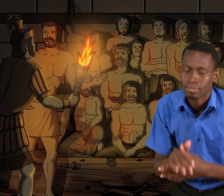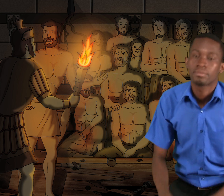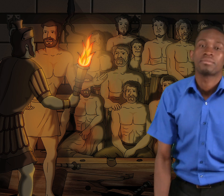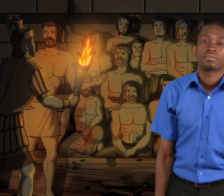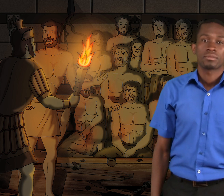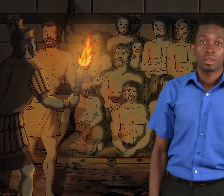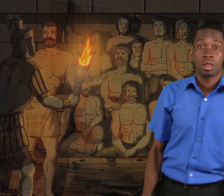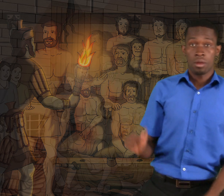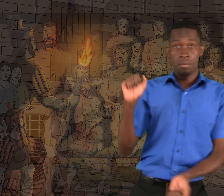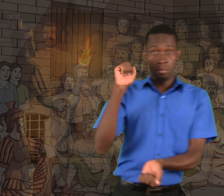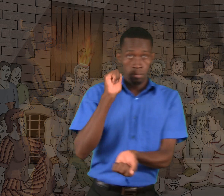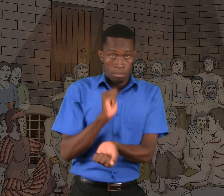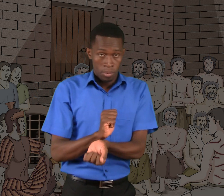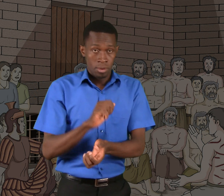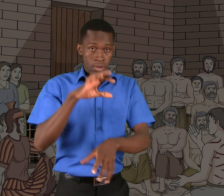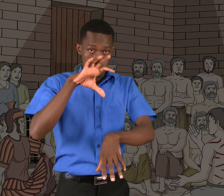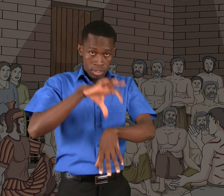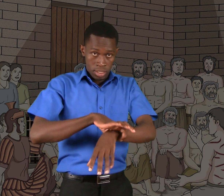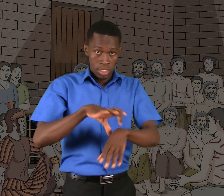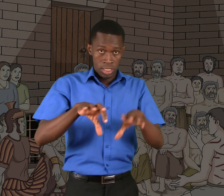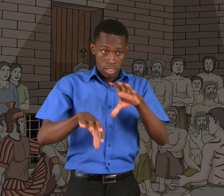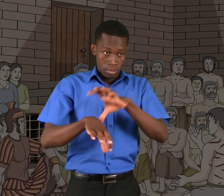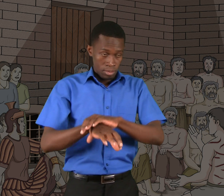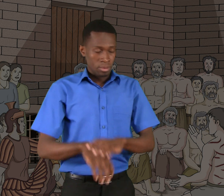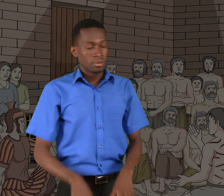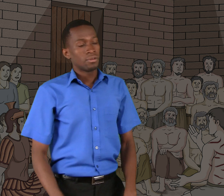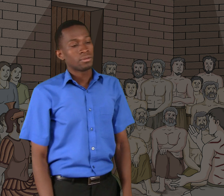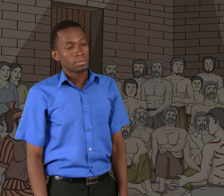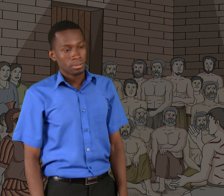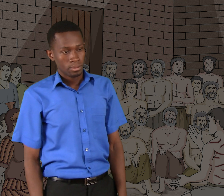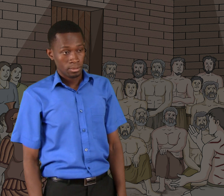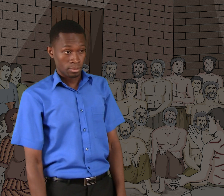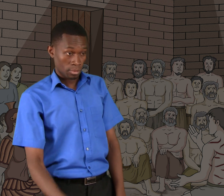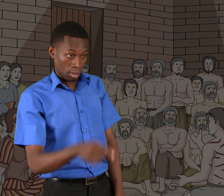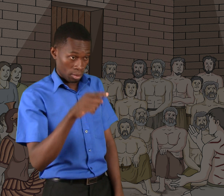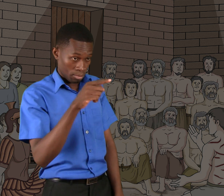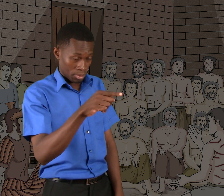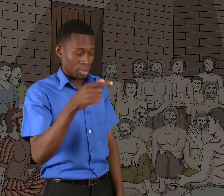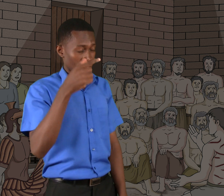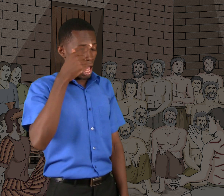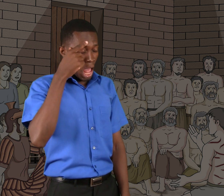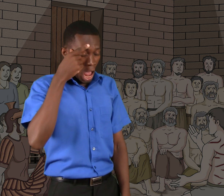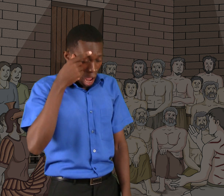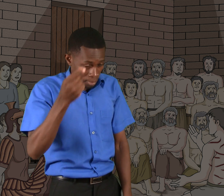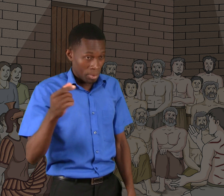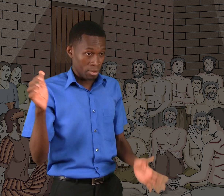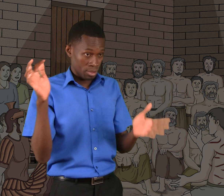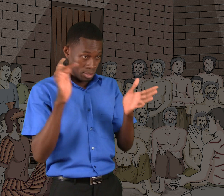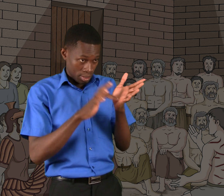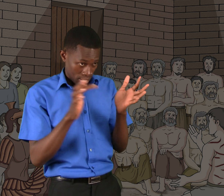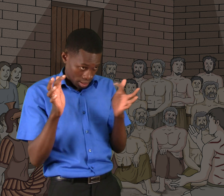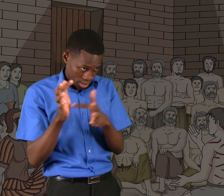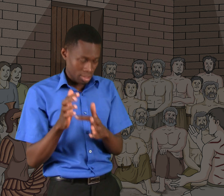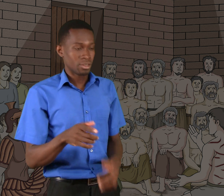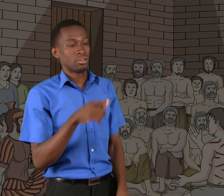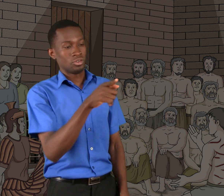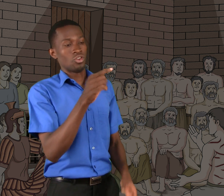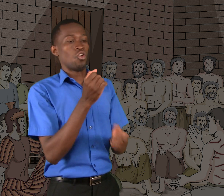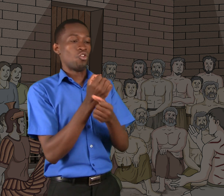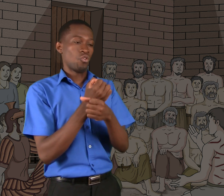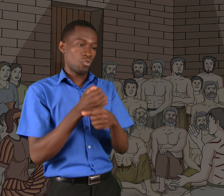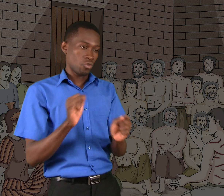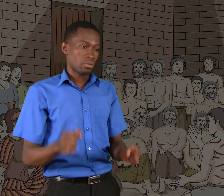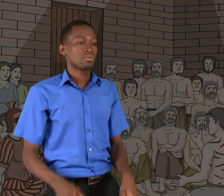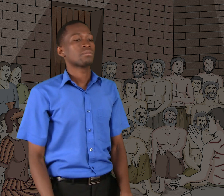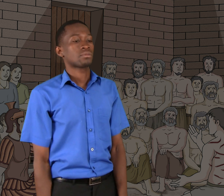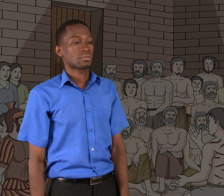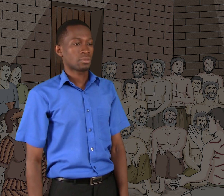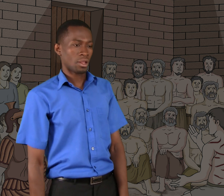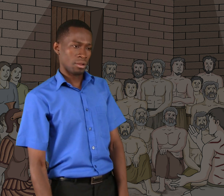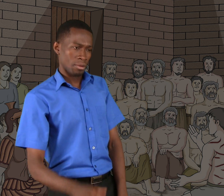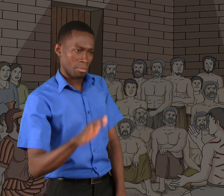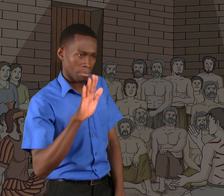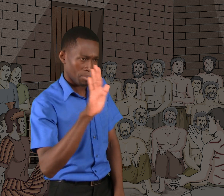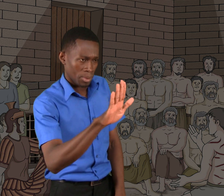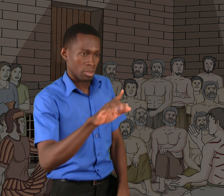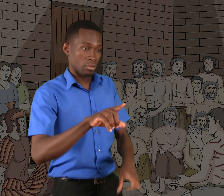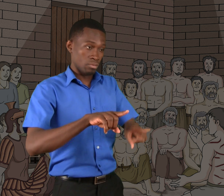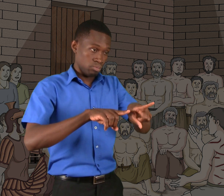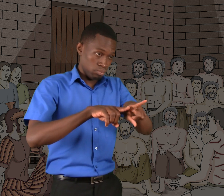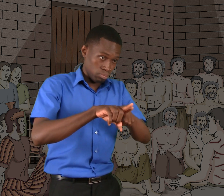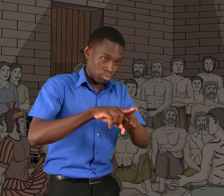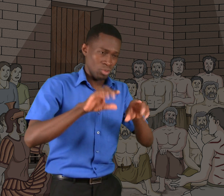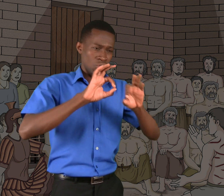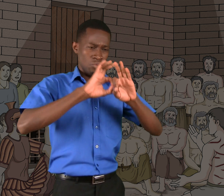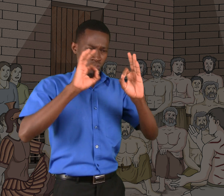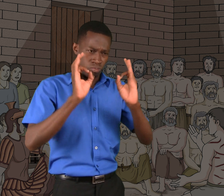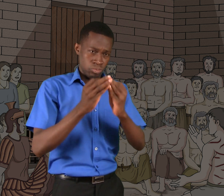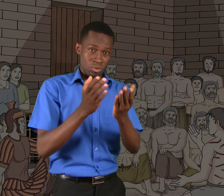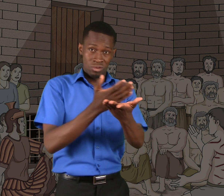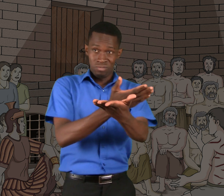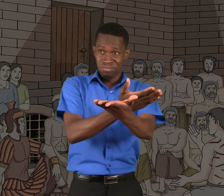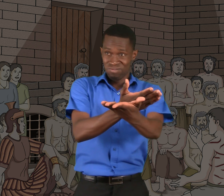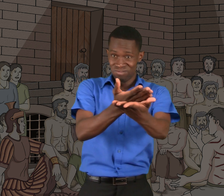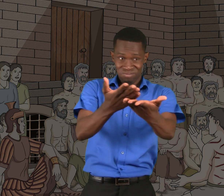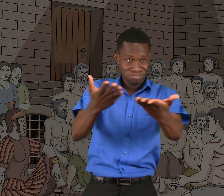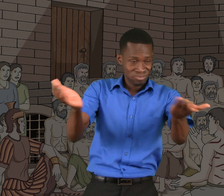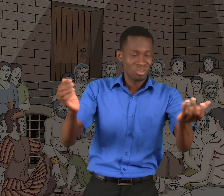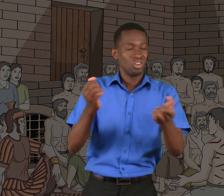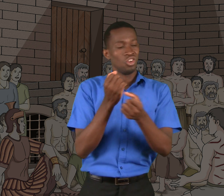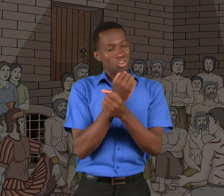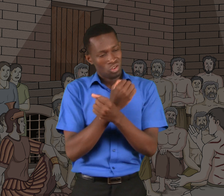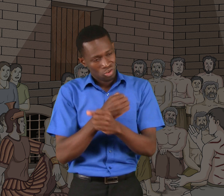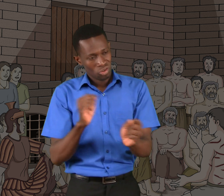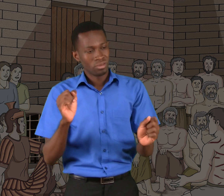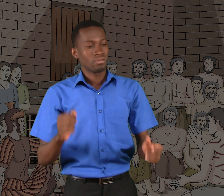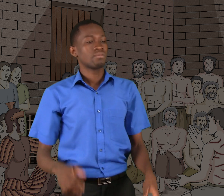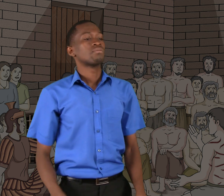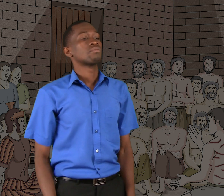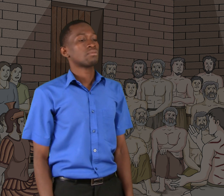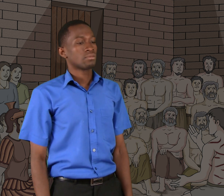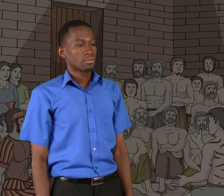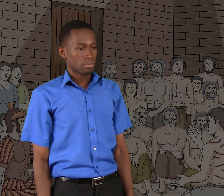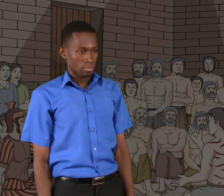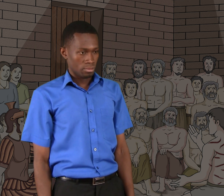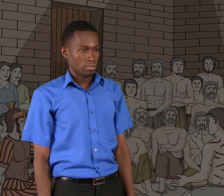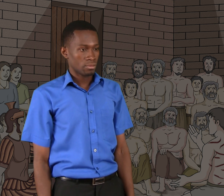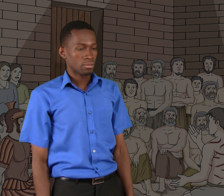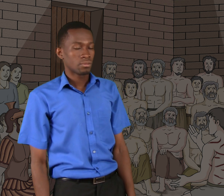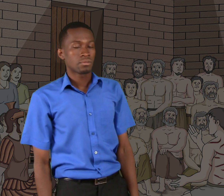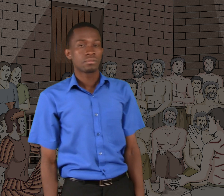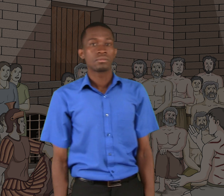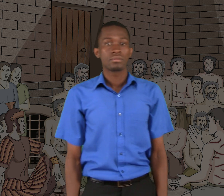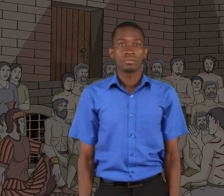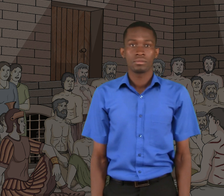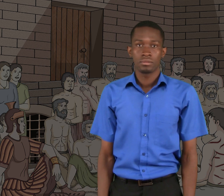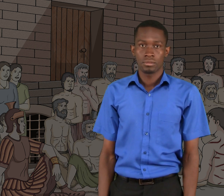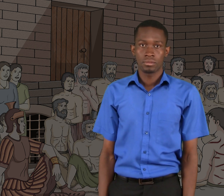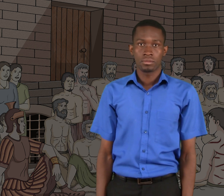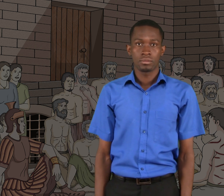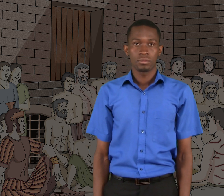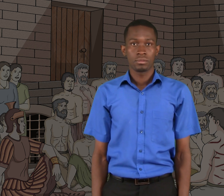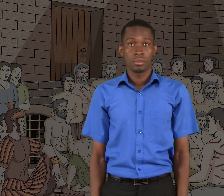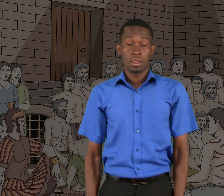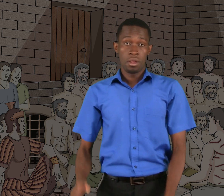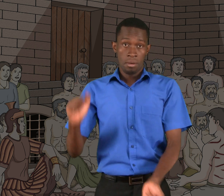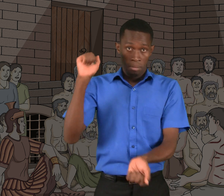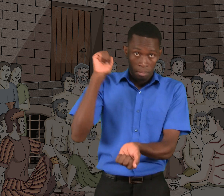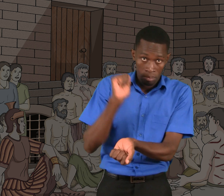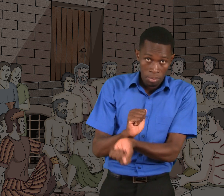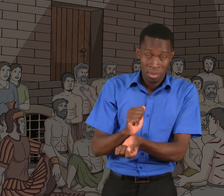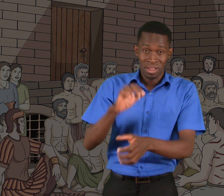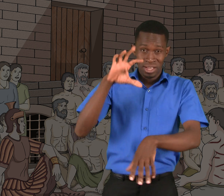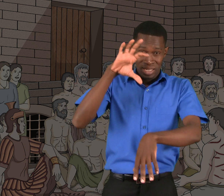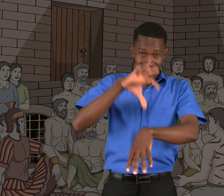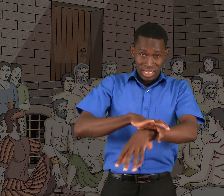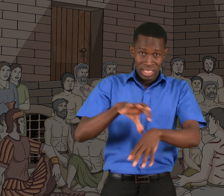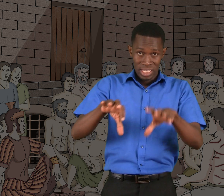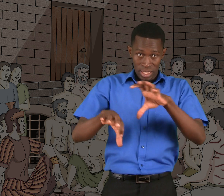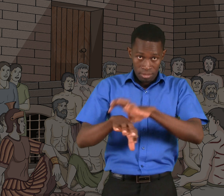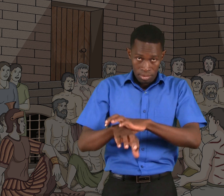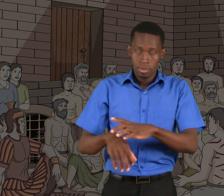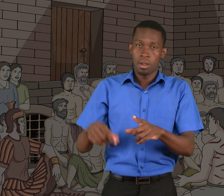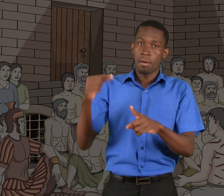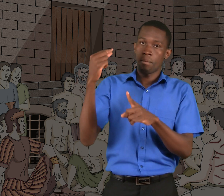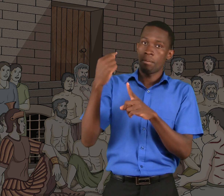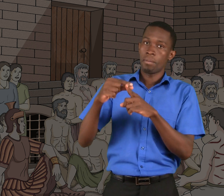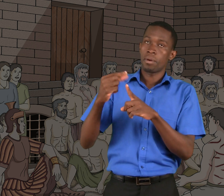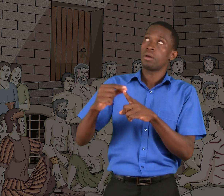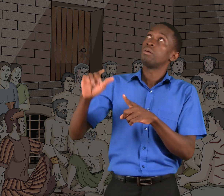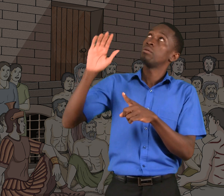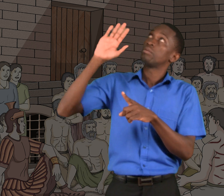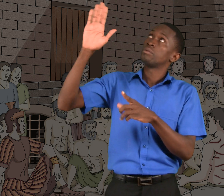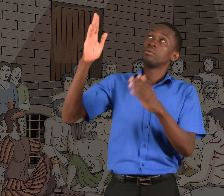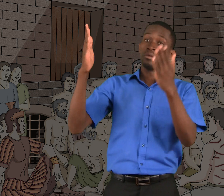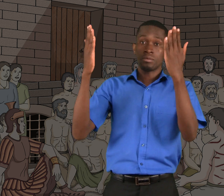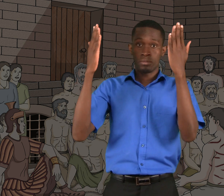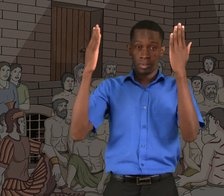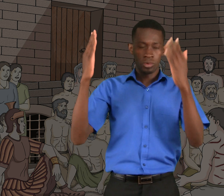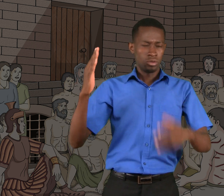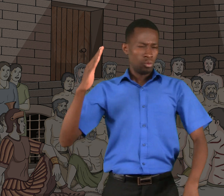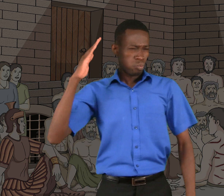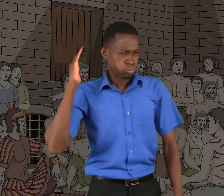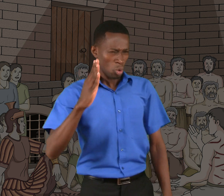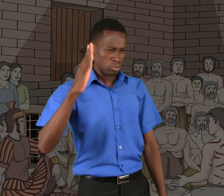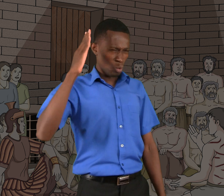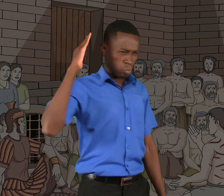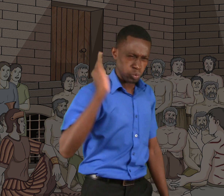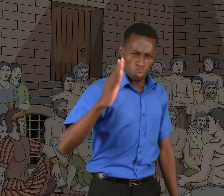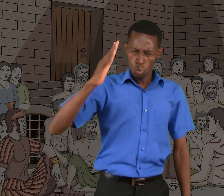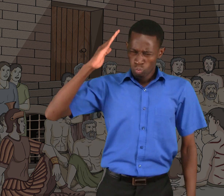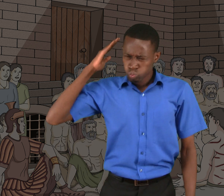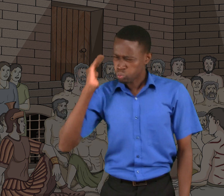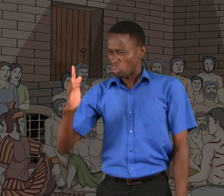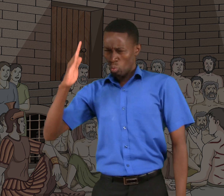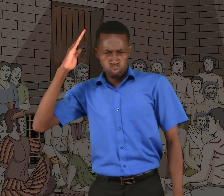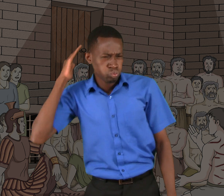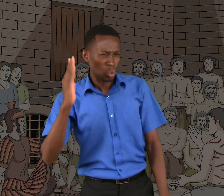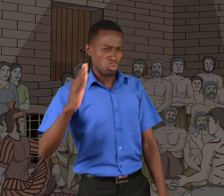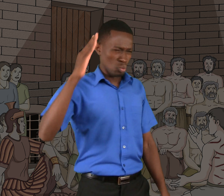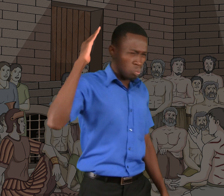Then he brought them out and asked, “Sirs, what must I do to be saved?”